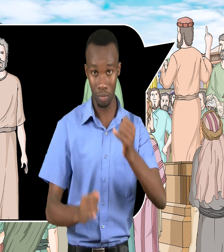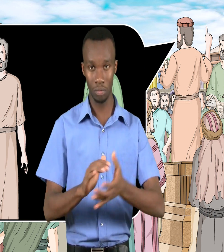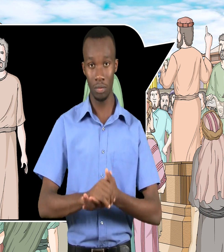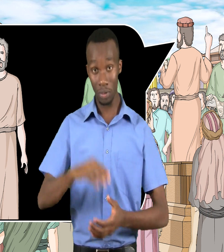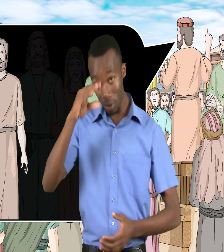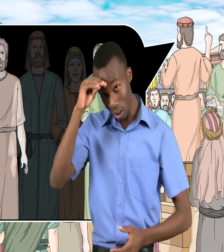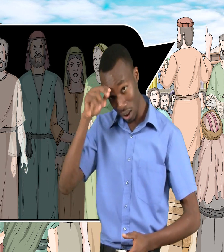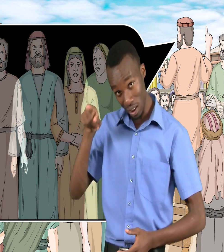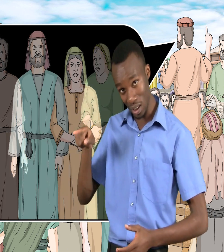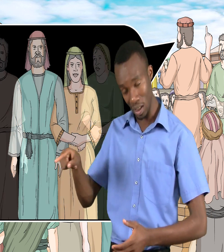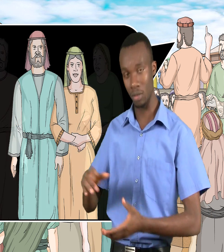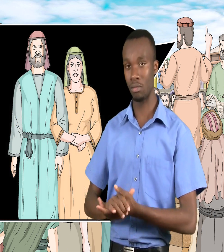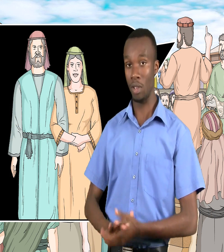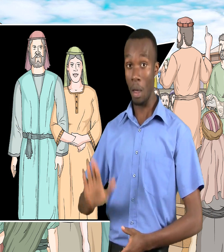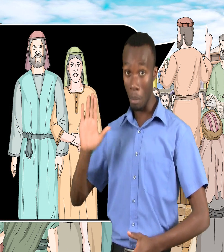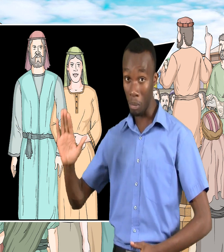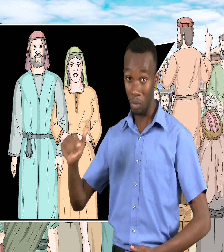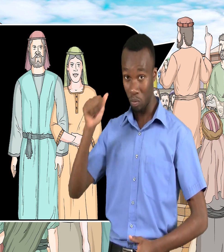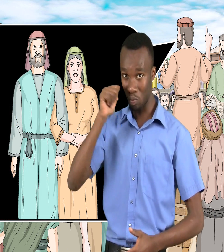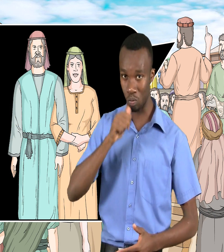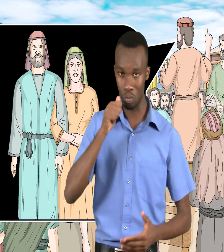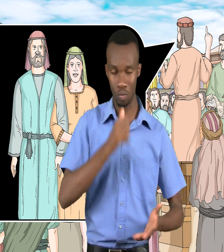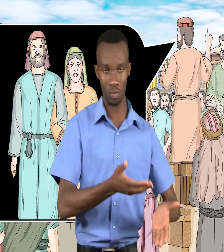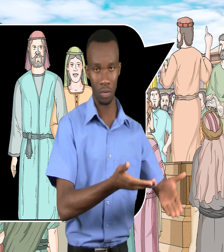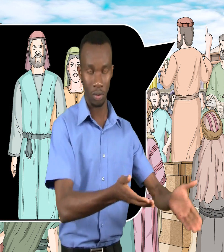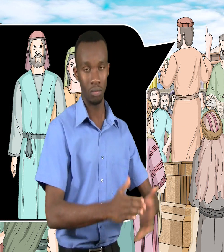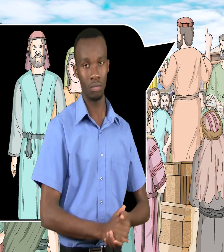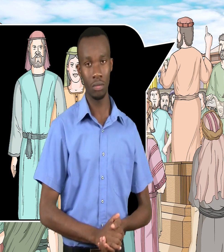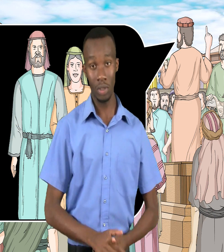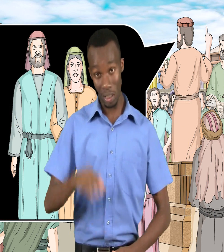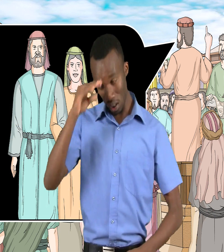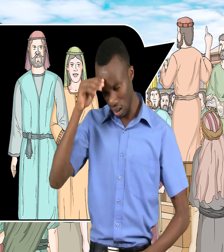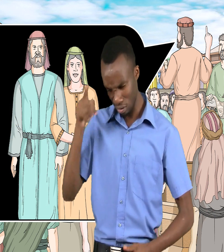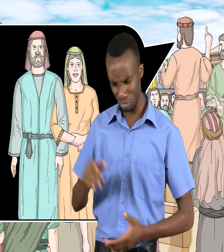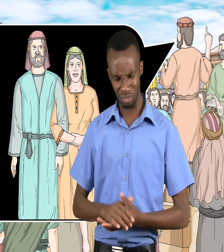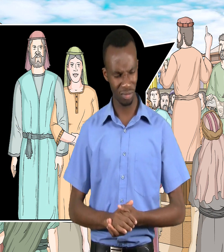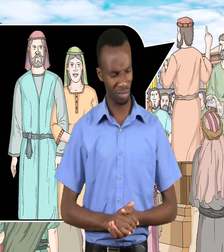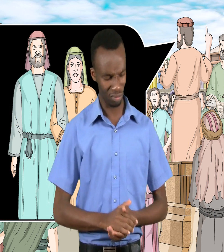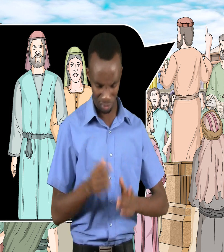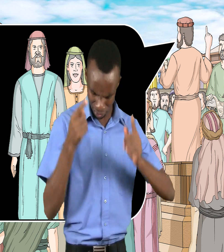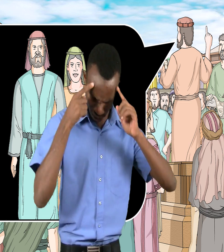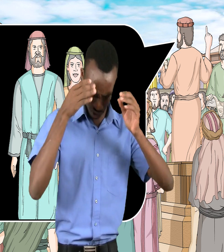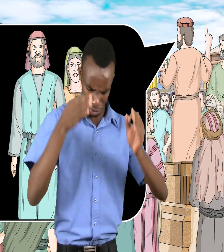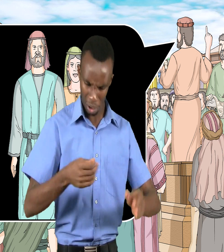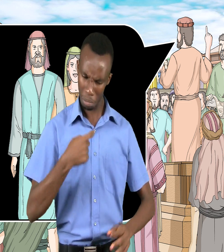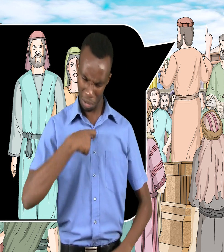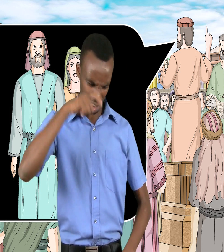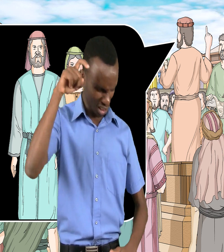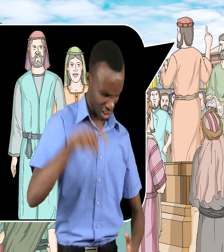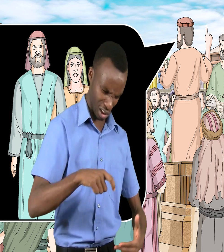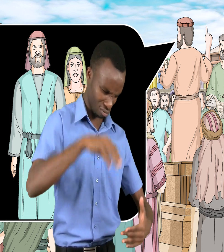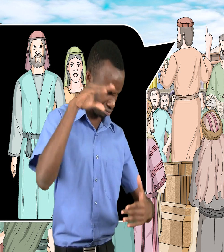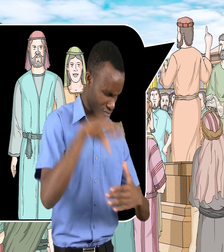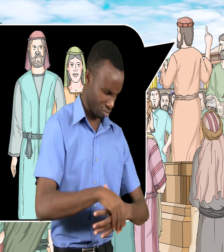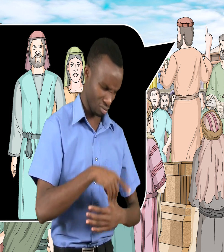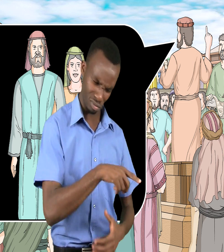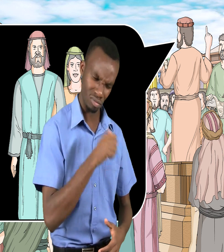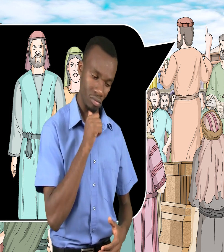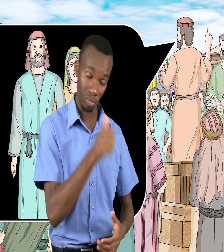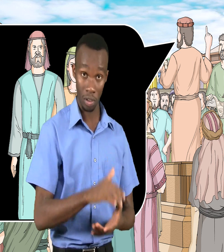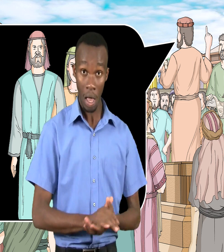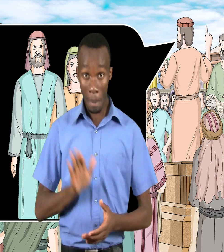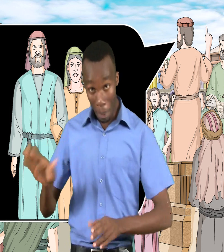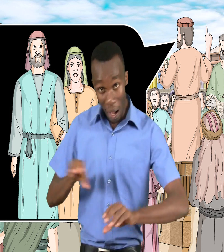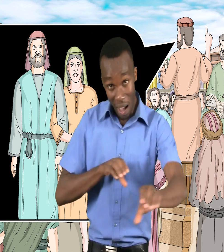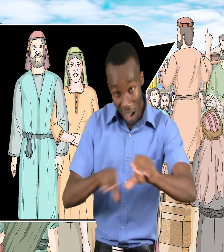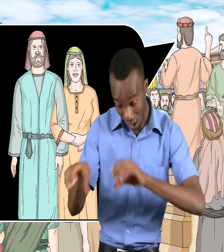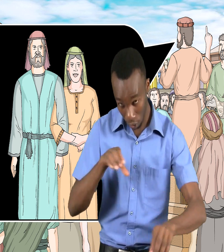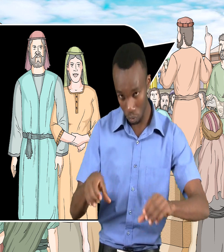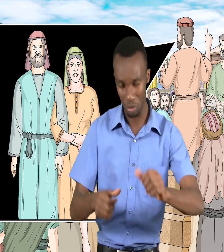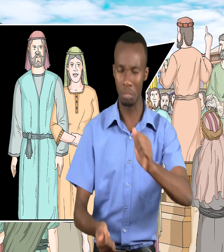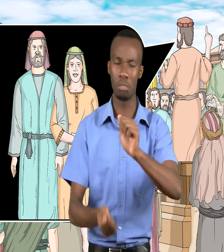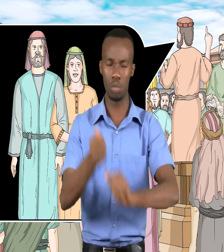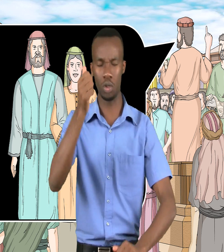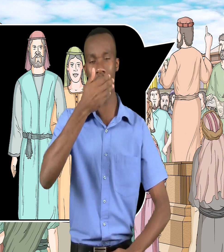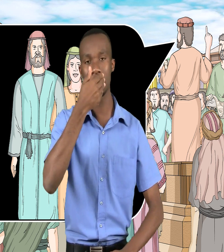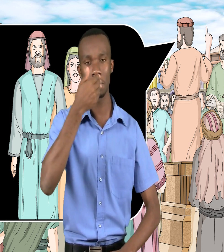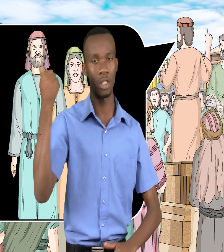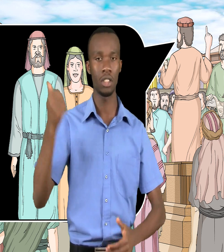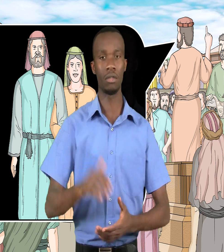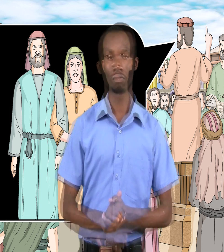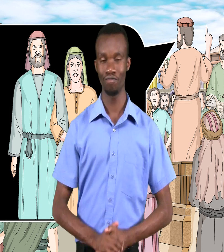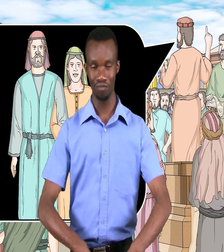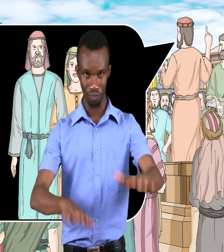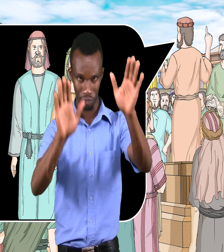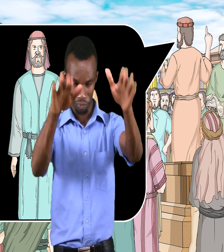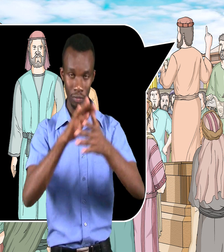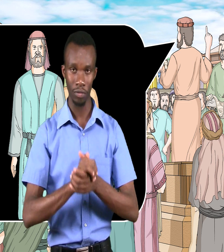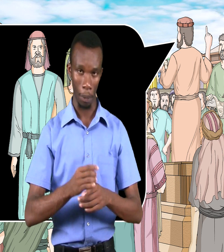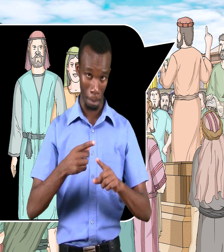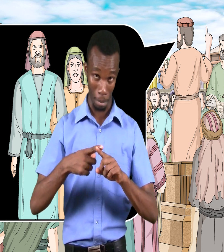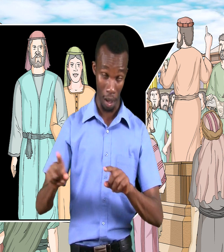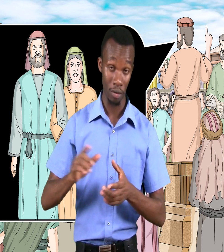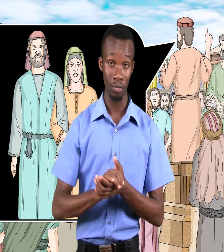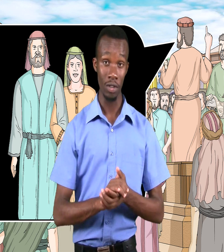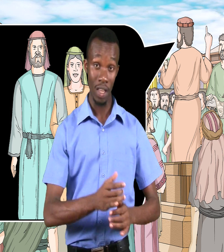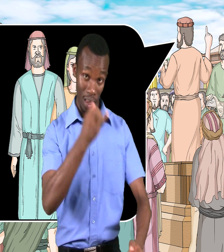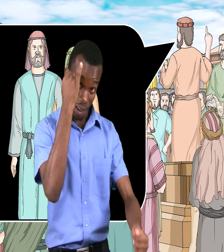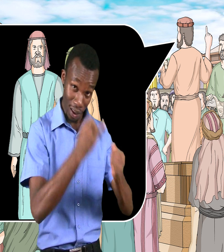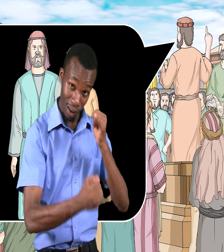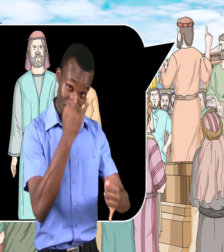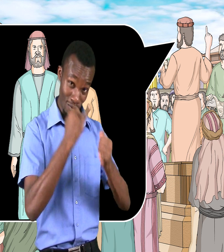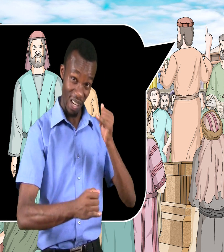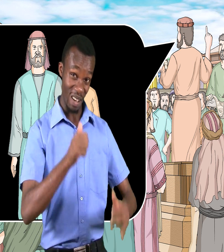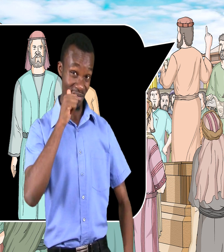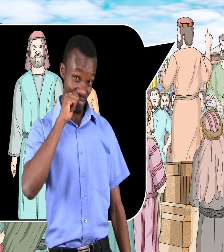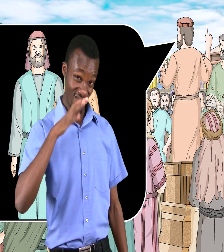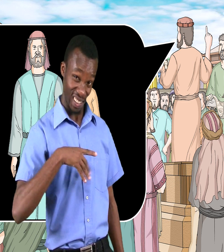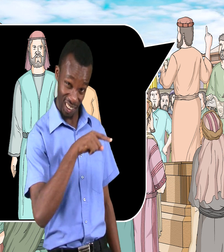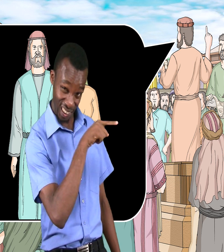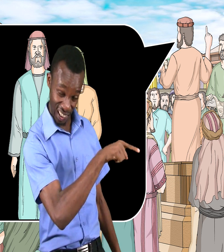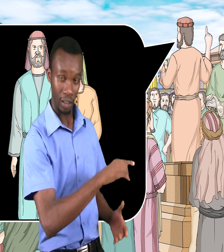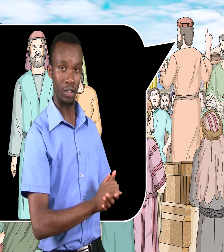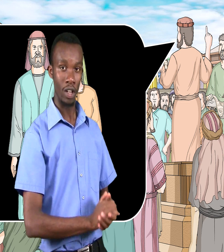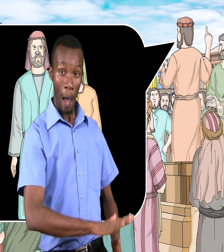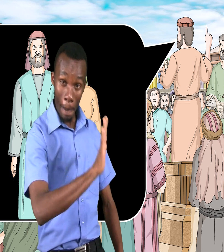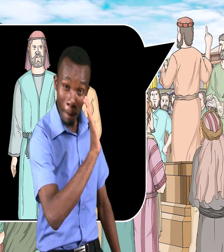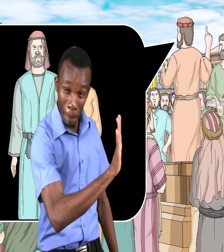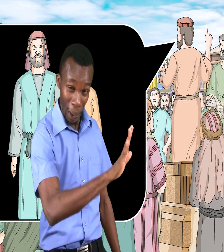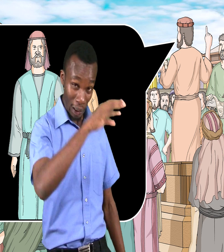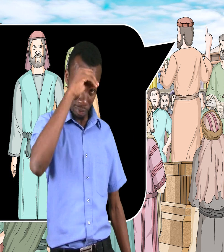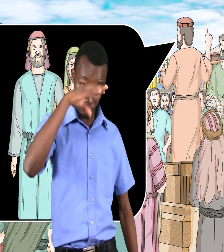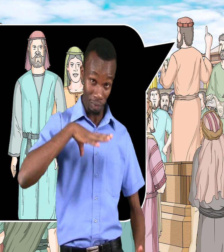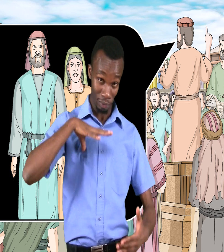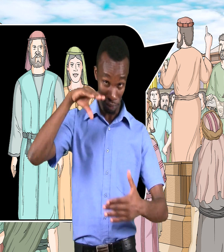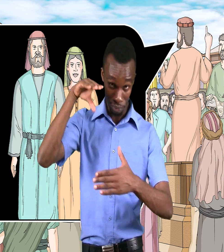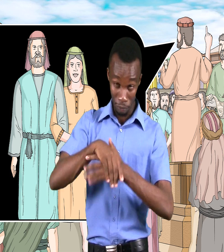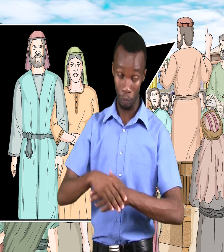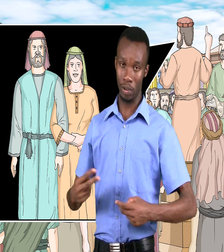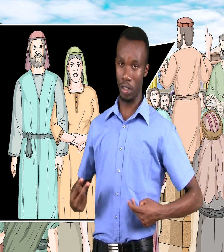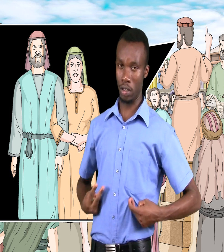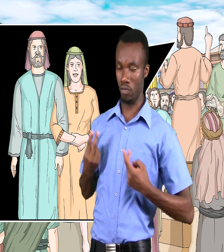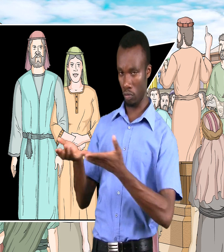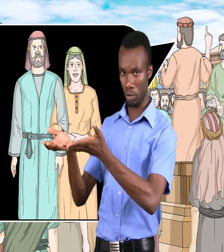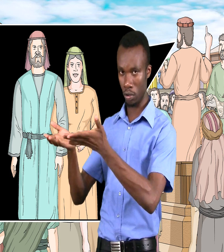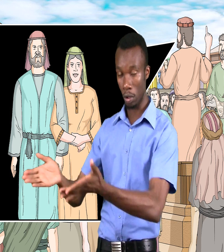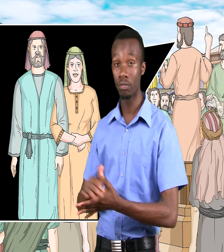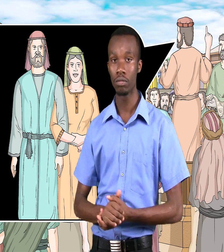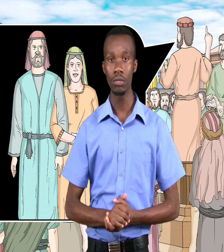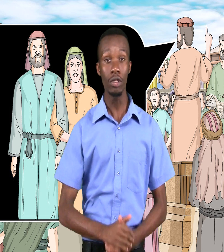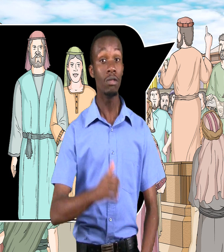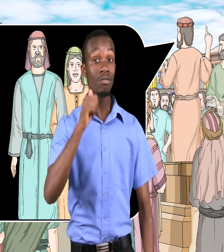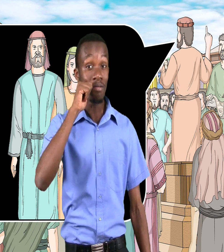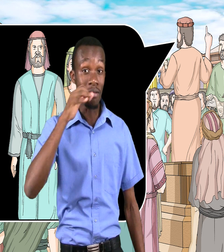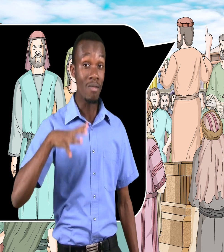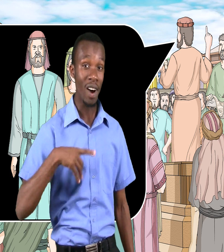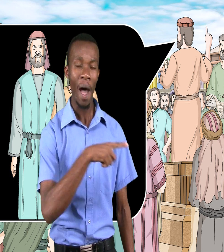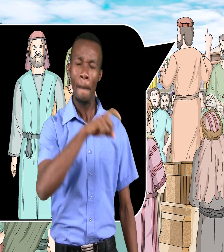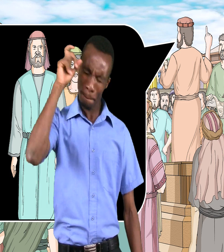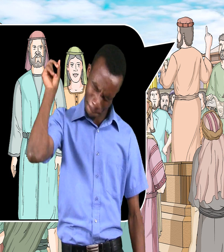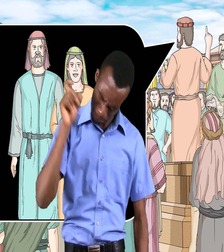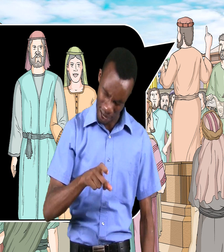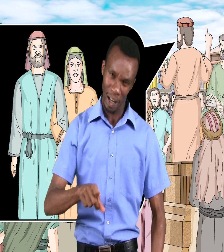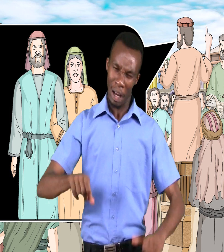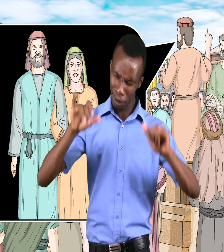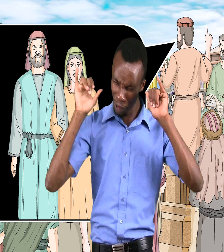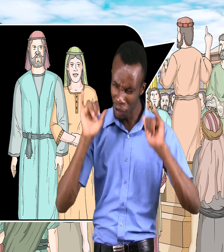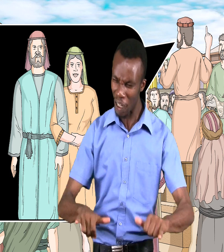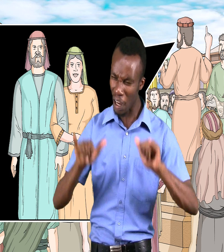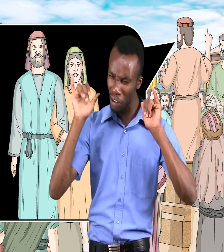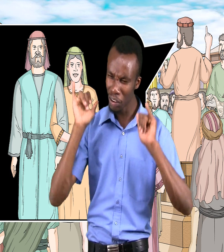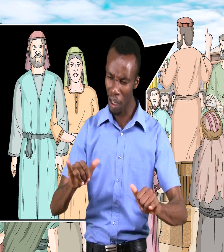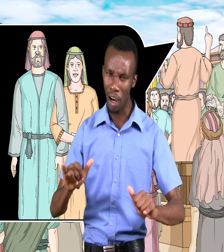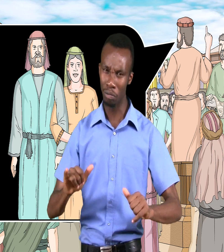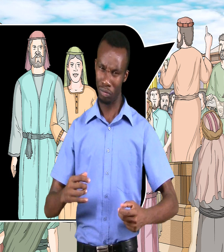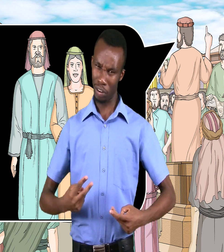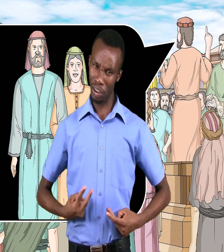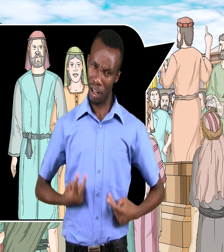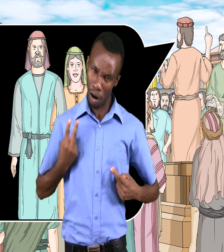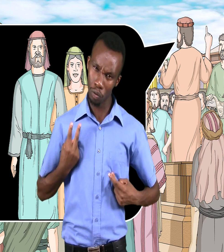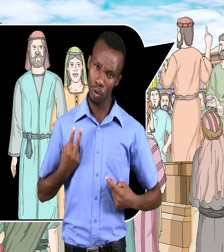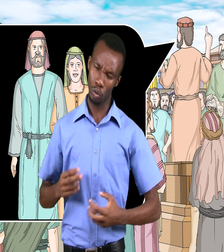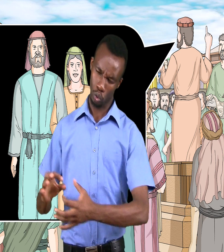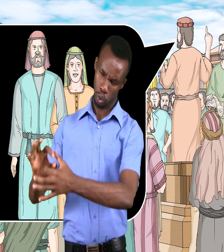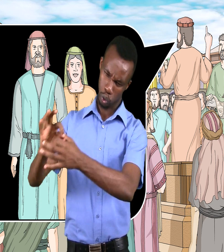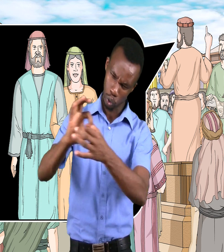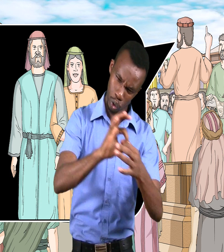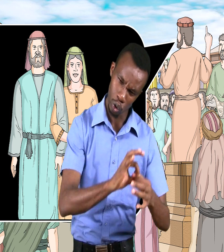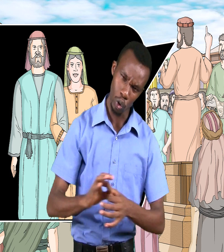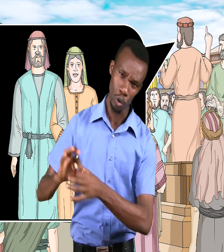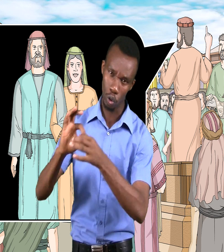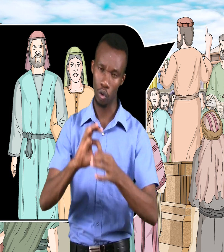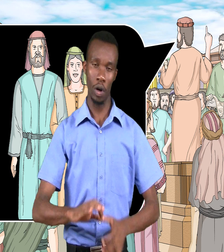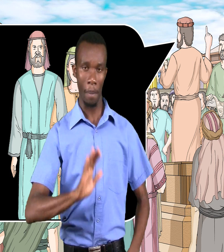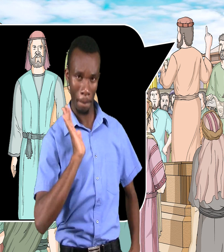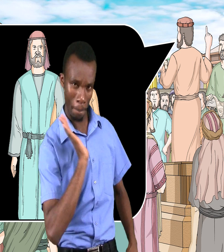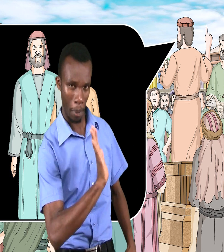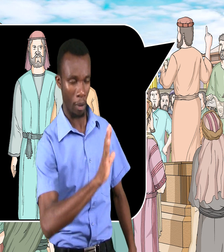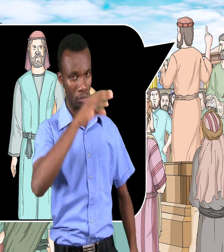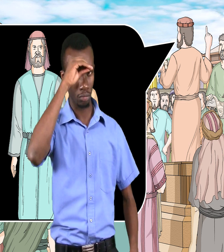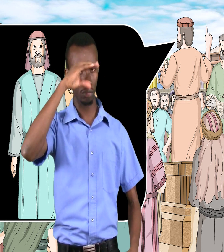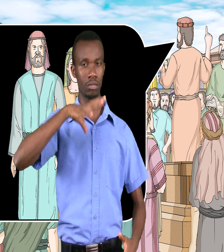So then, he who marries the virgin does well, but he who does not marry her does even better.